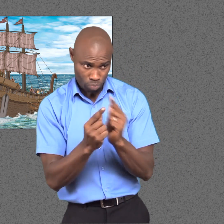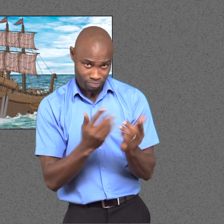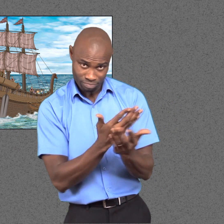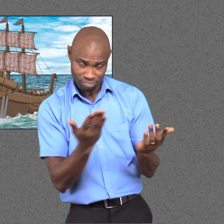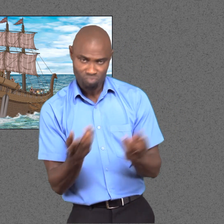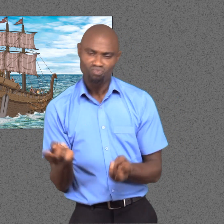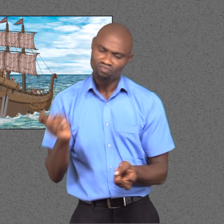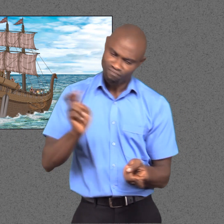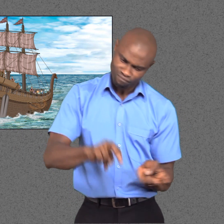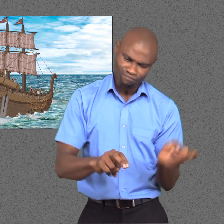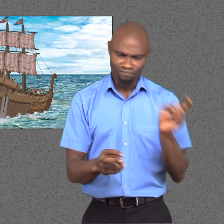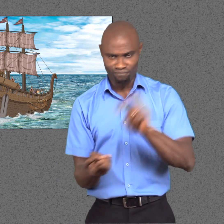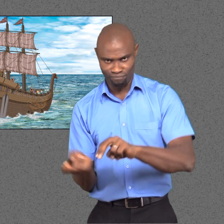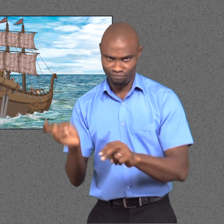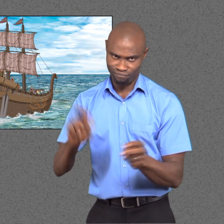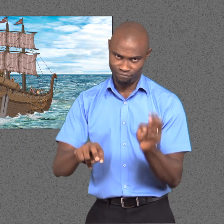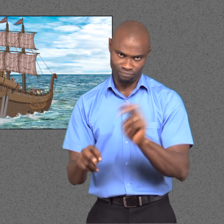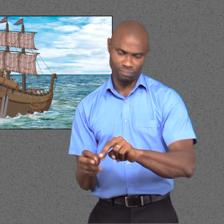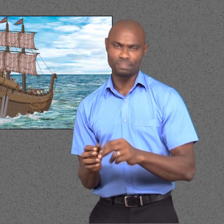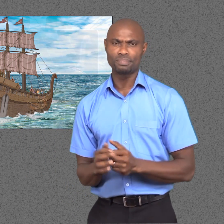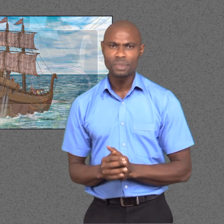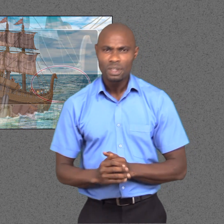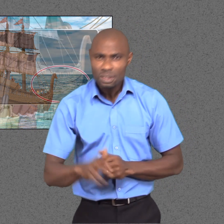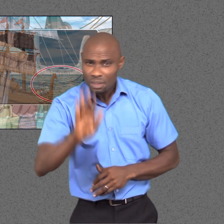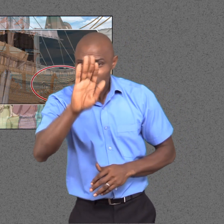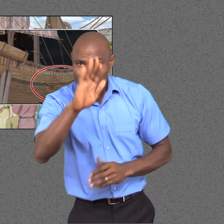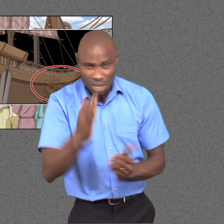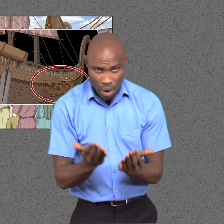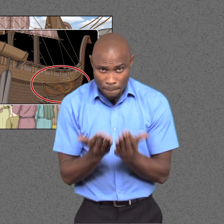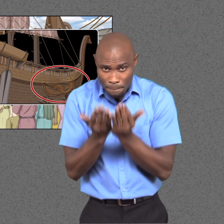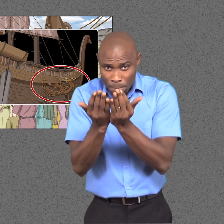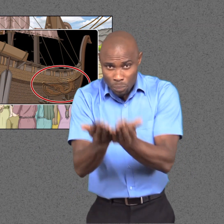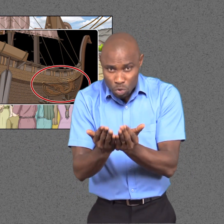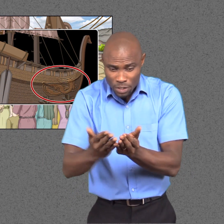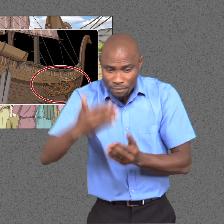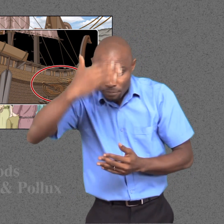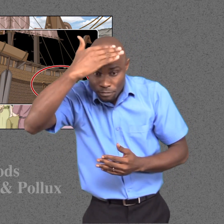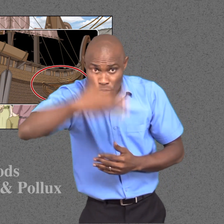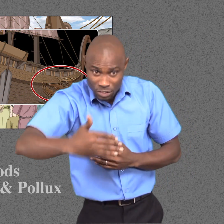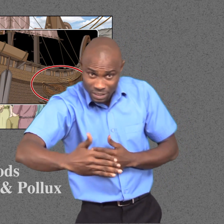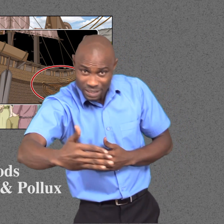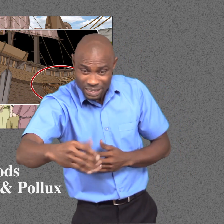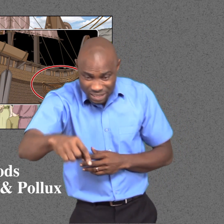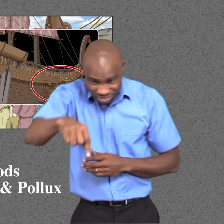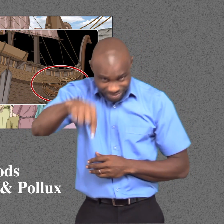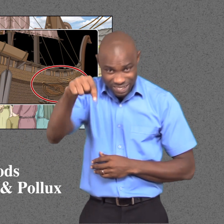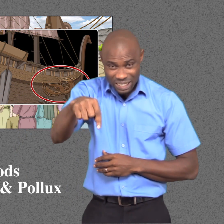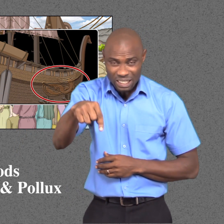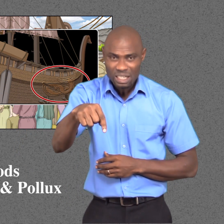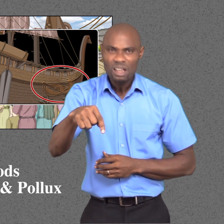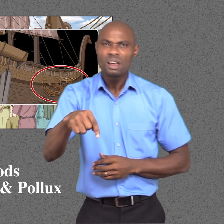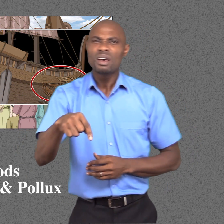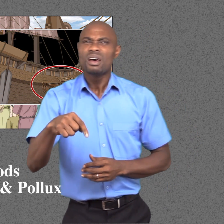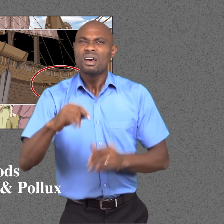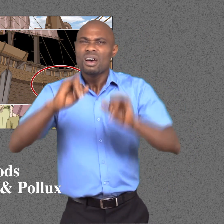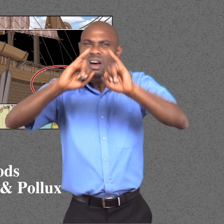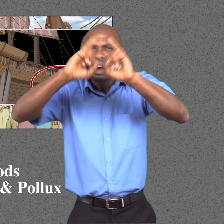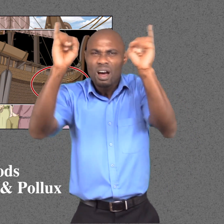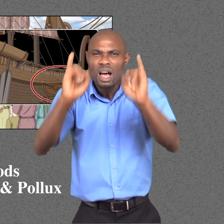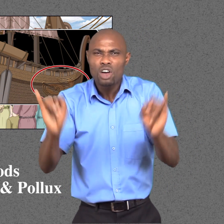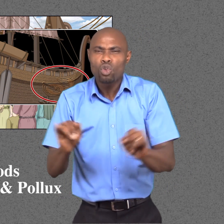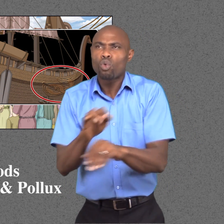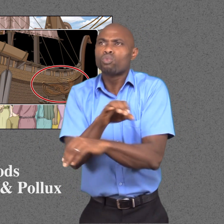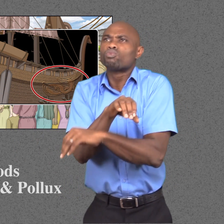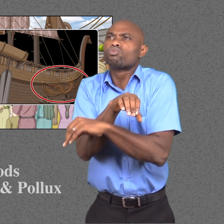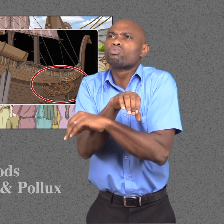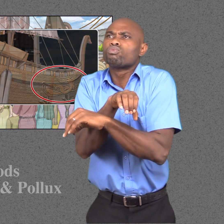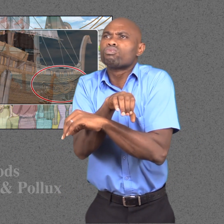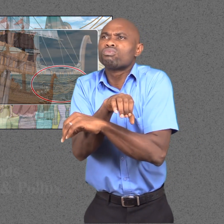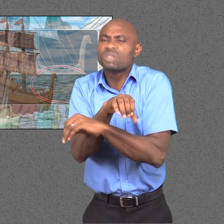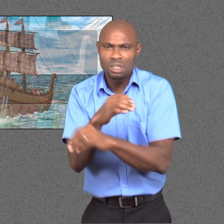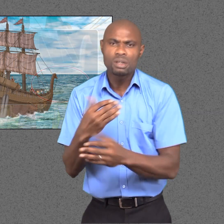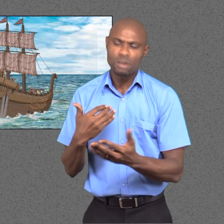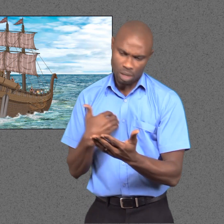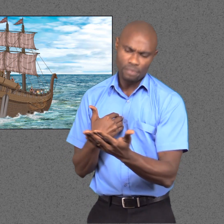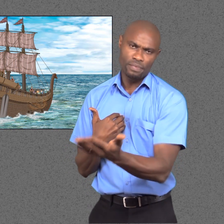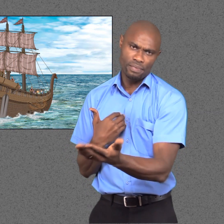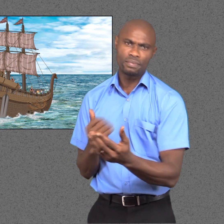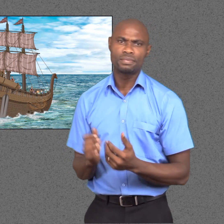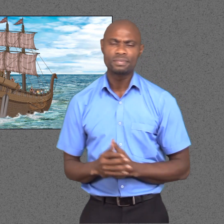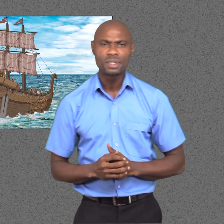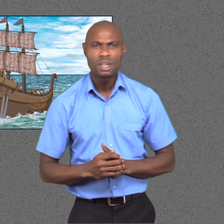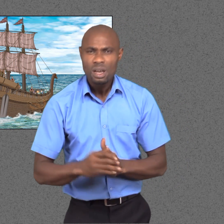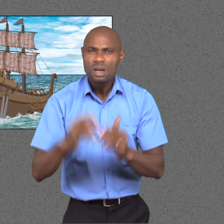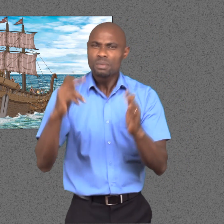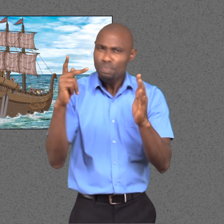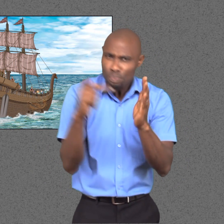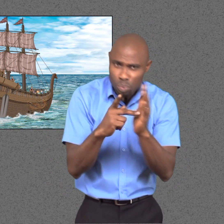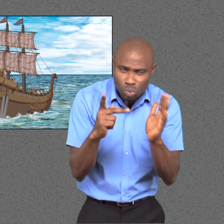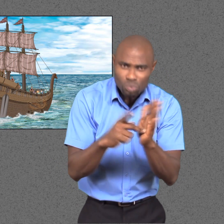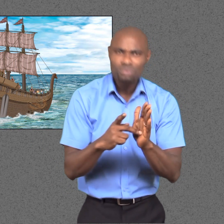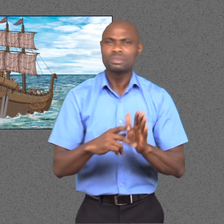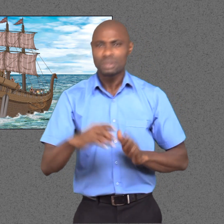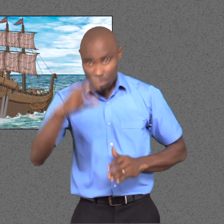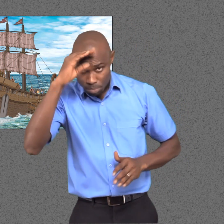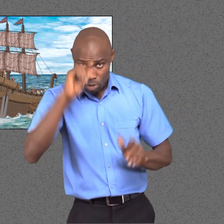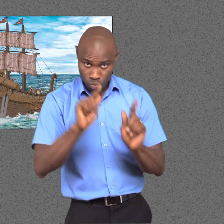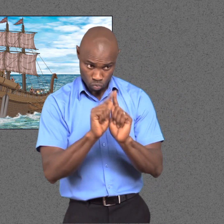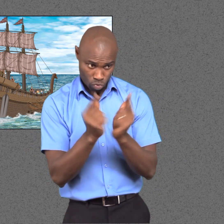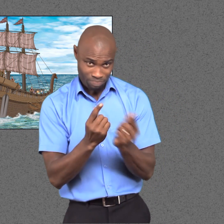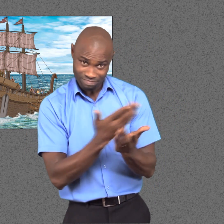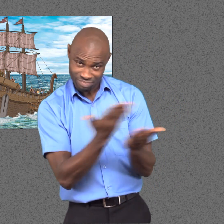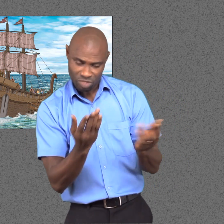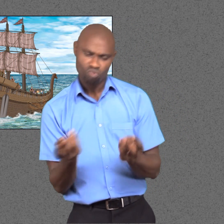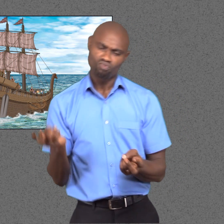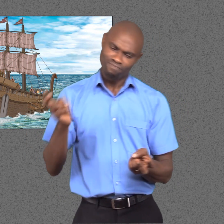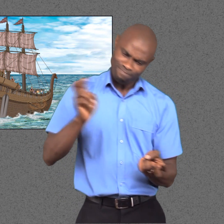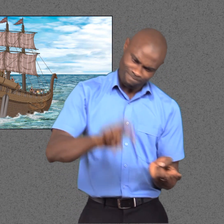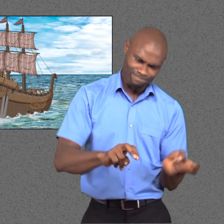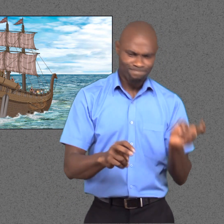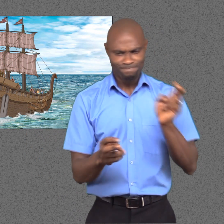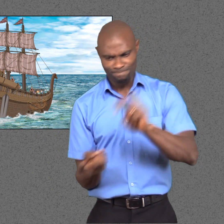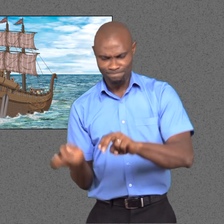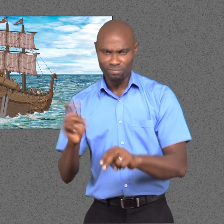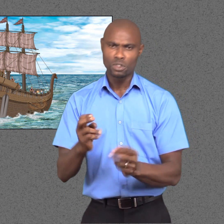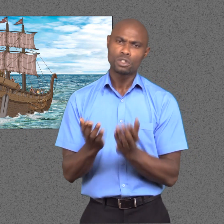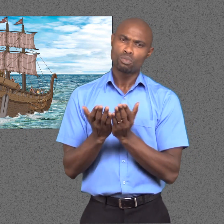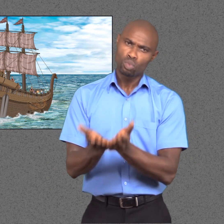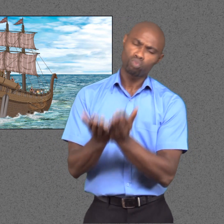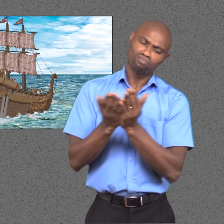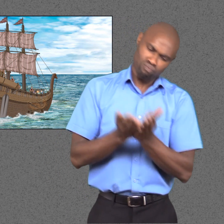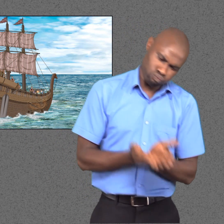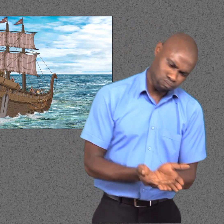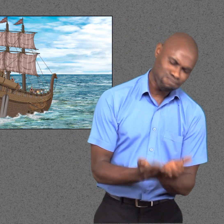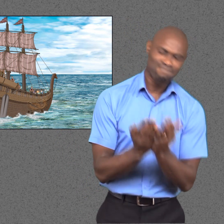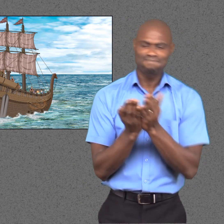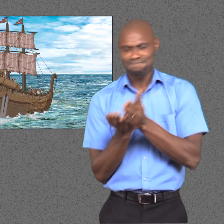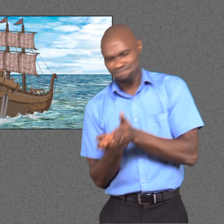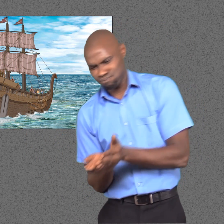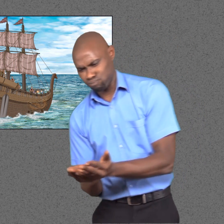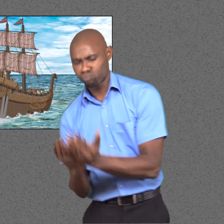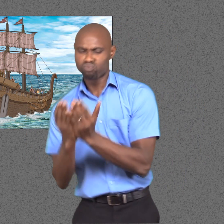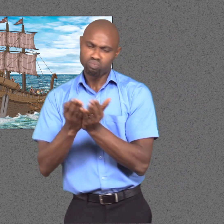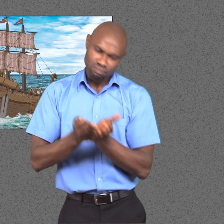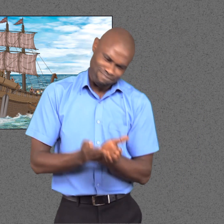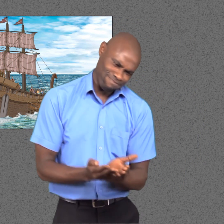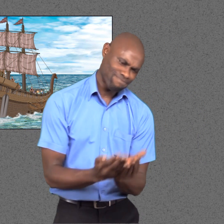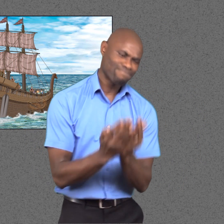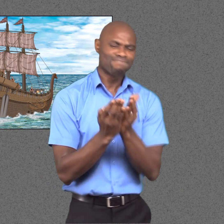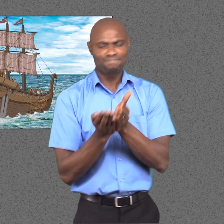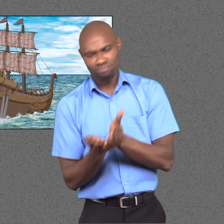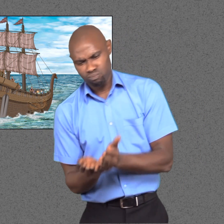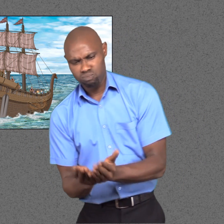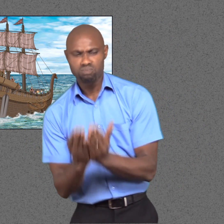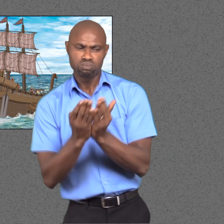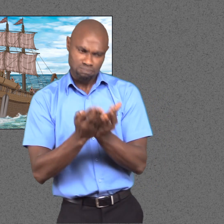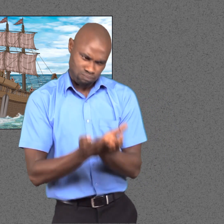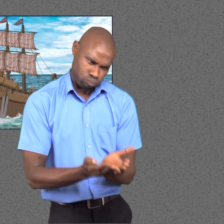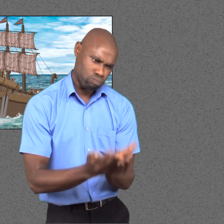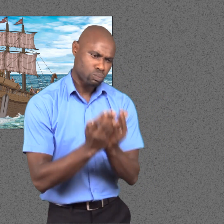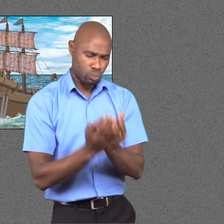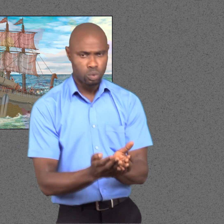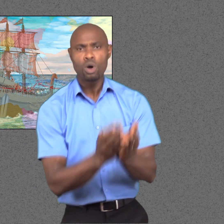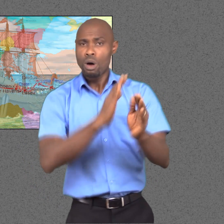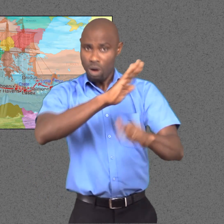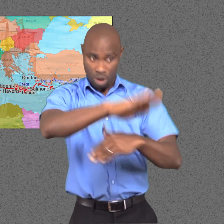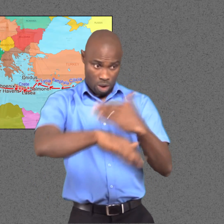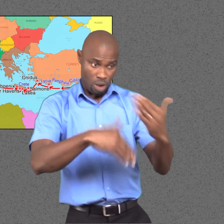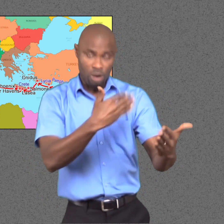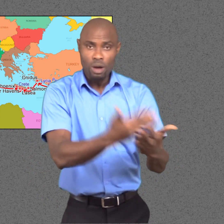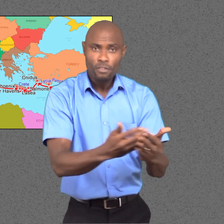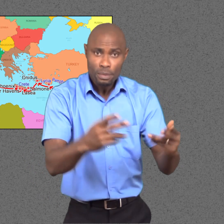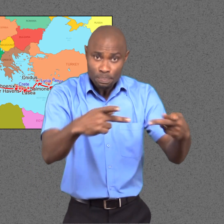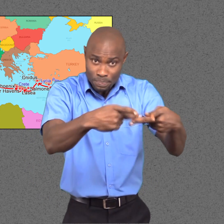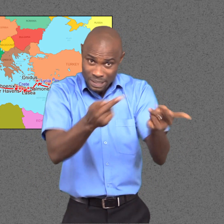It had the Twin Brothers as a figurehead.